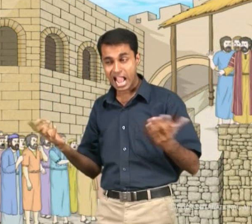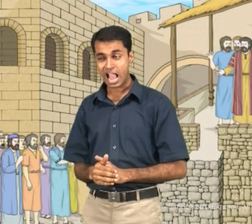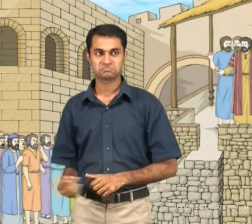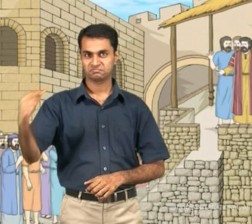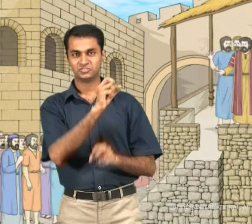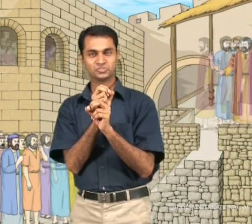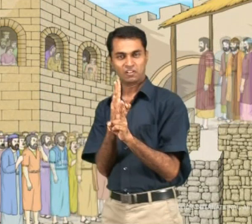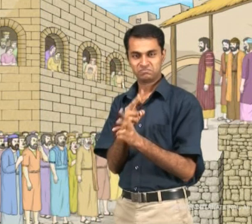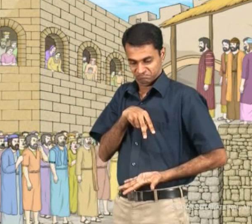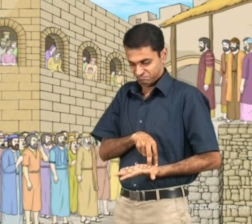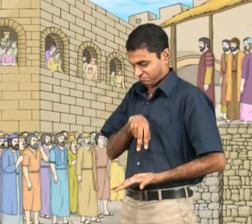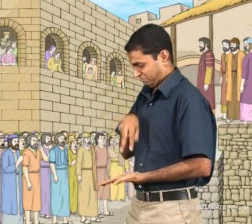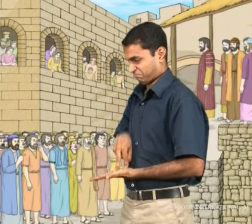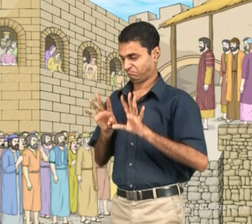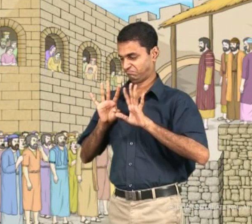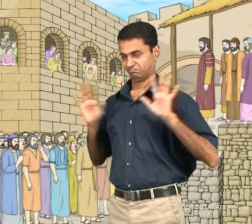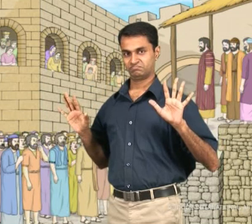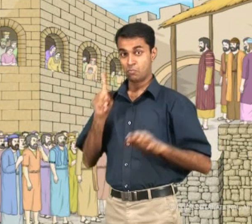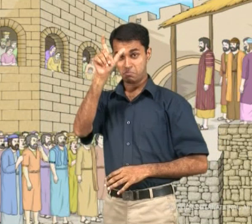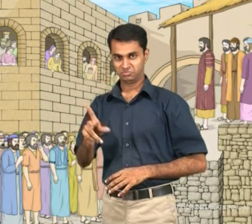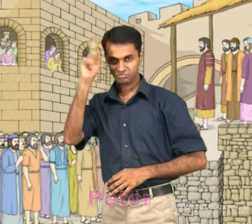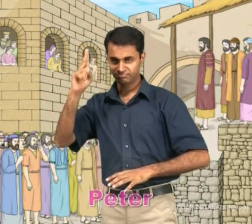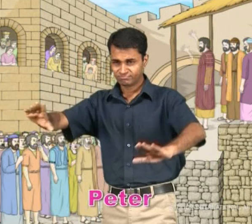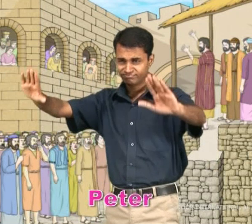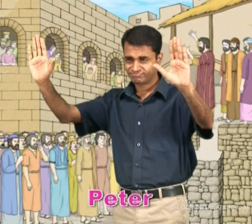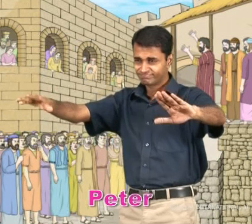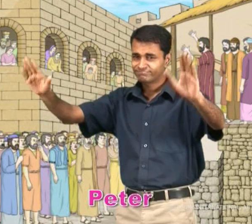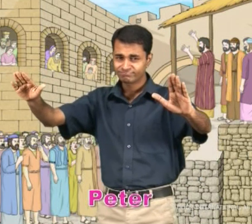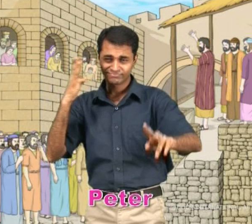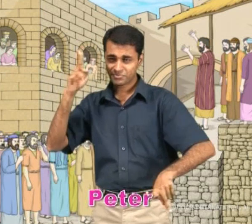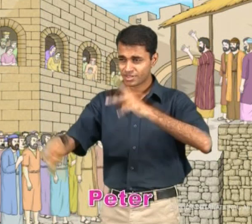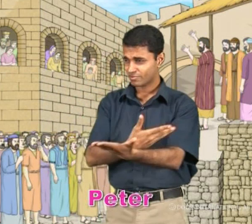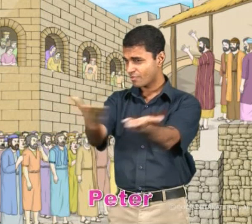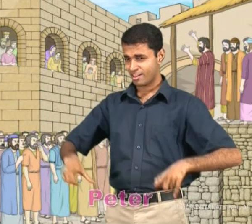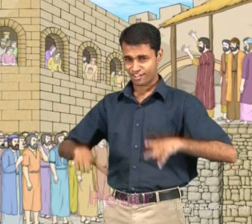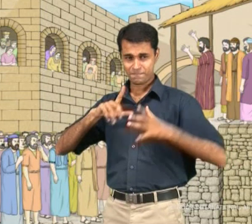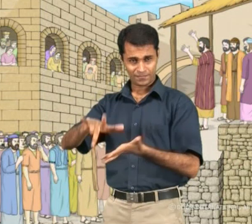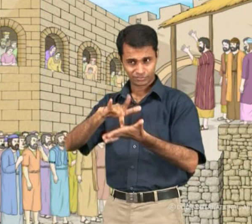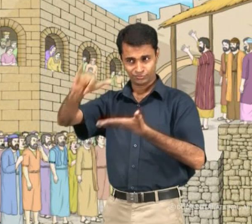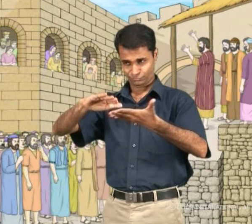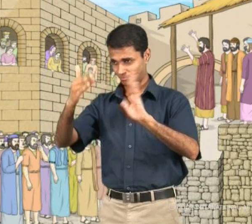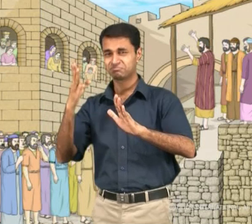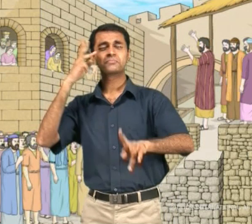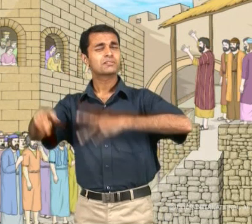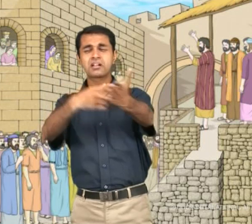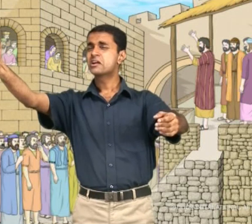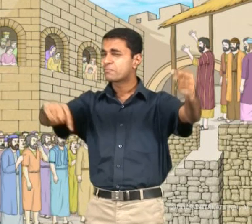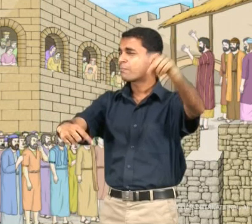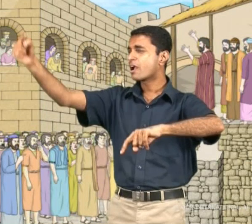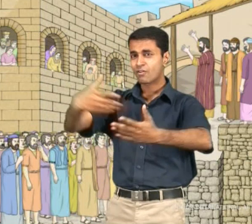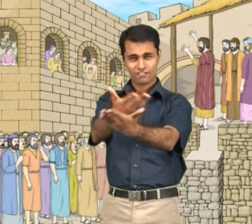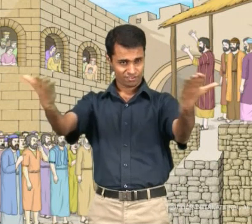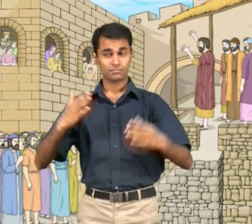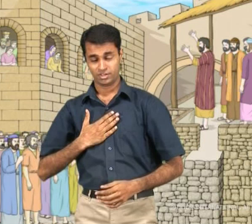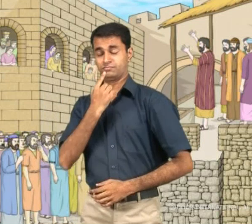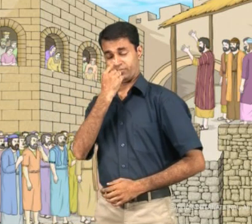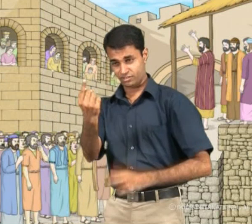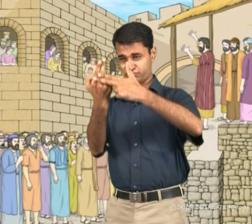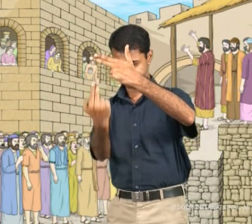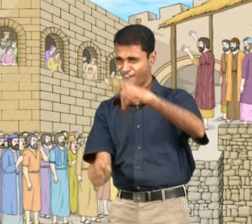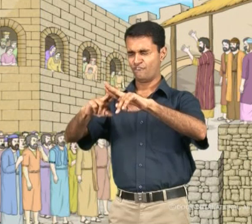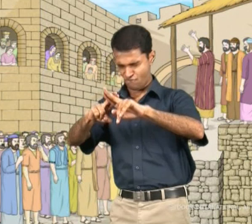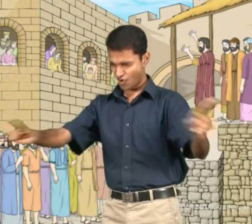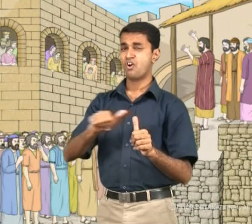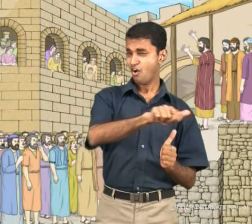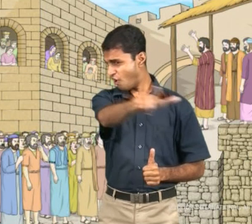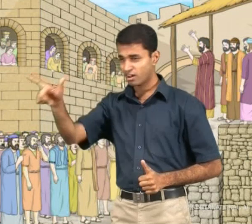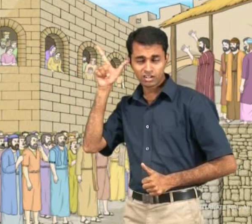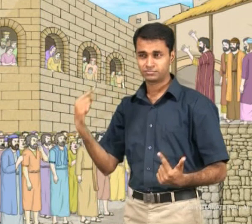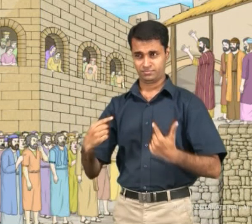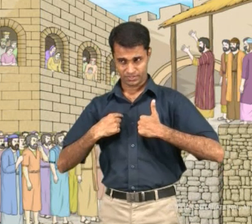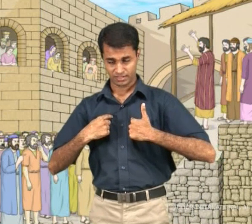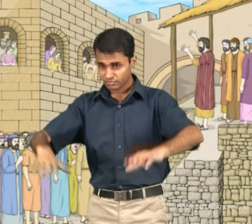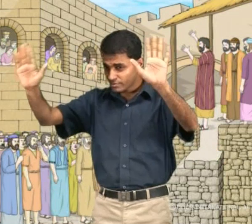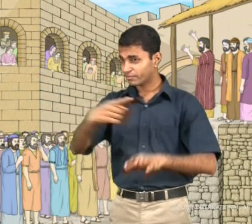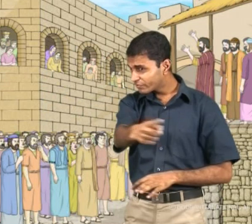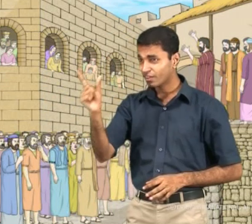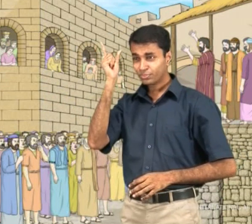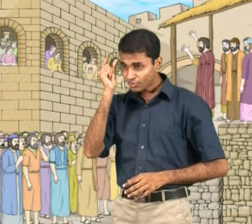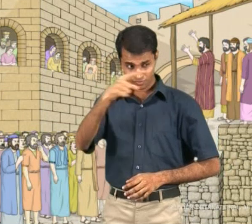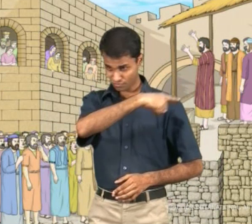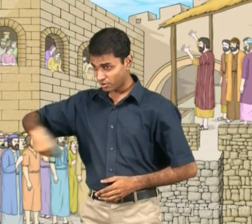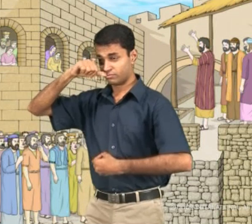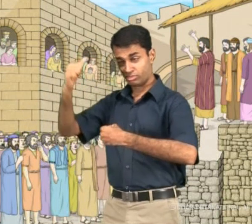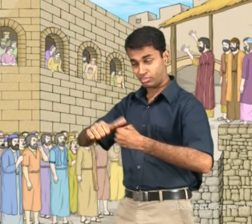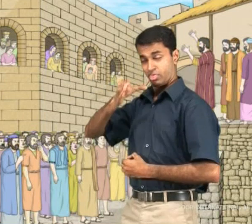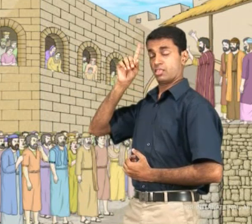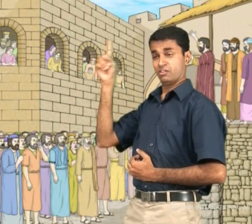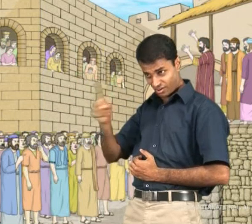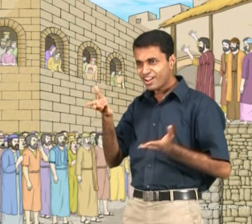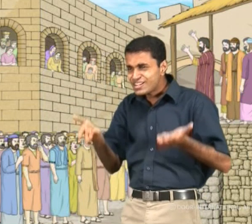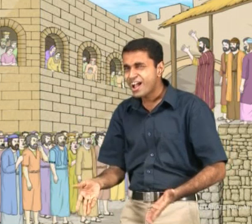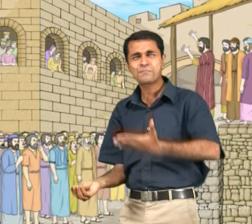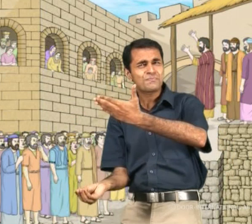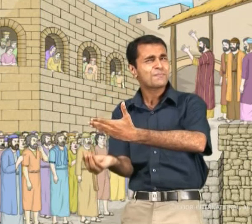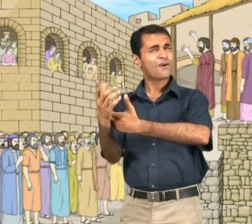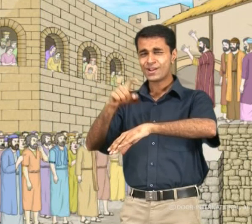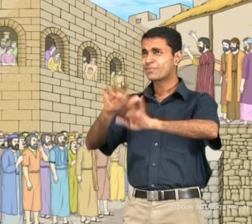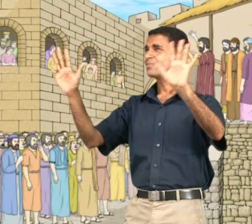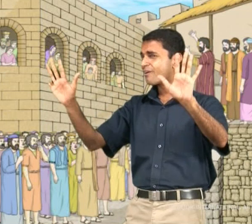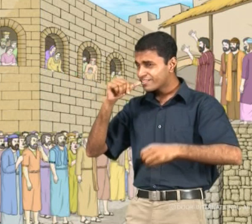Then Peter stood up with the Eleven, lifted up his voice, and addressed the crowd: “Men of Judea and all who dwell in Jerusalem, let this be known to you, and listen carefully to my words.